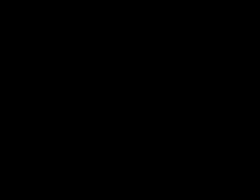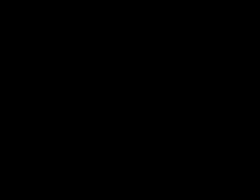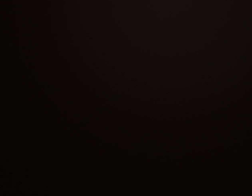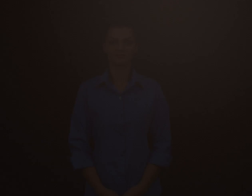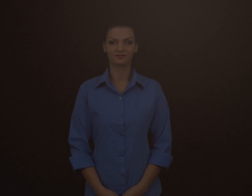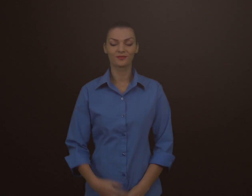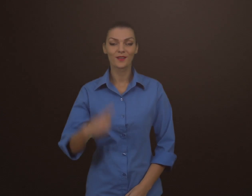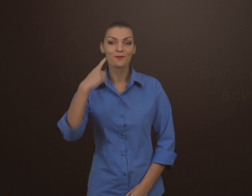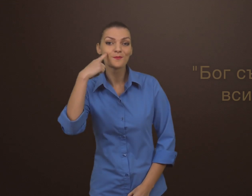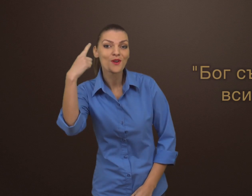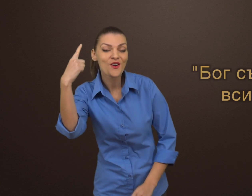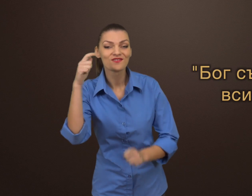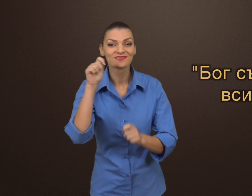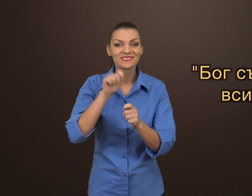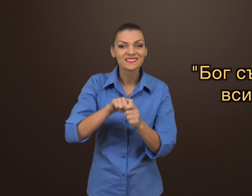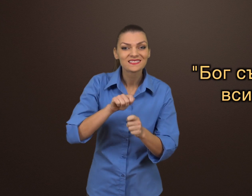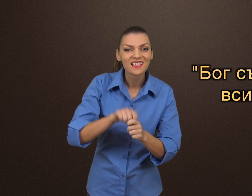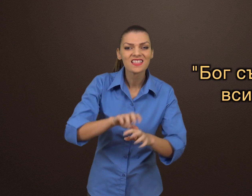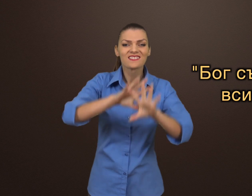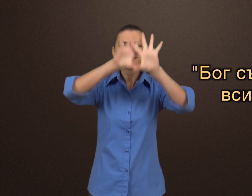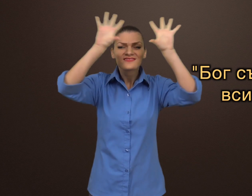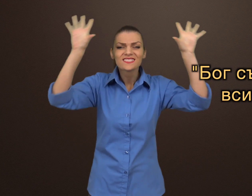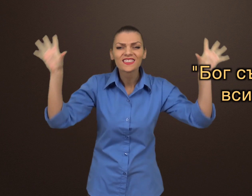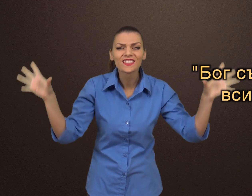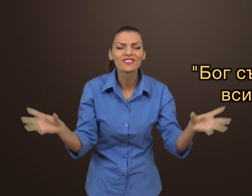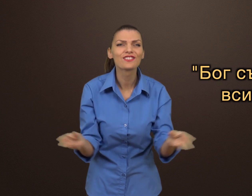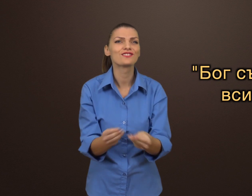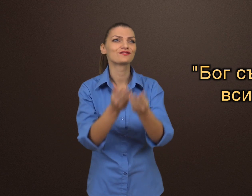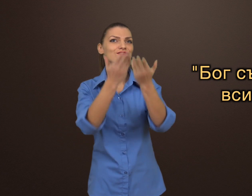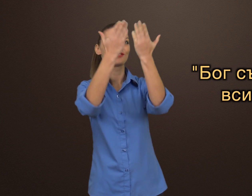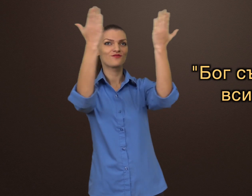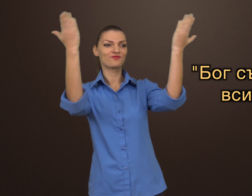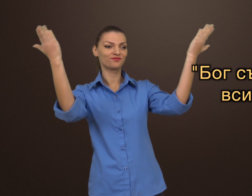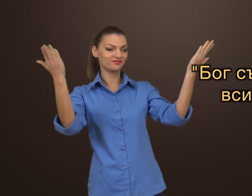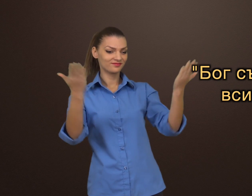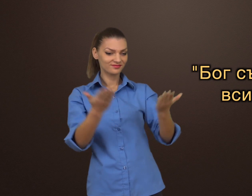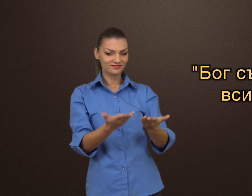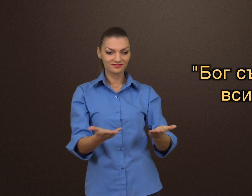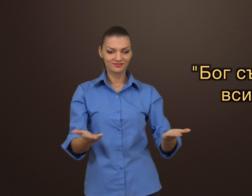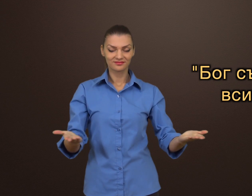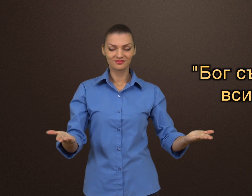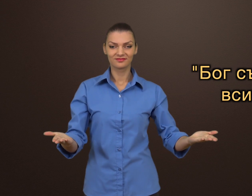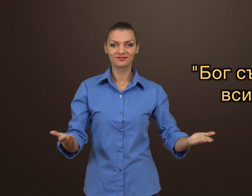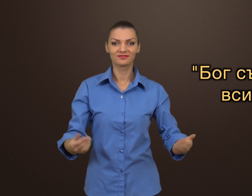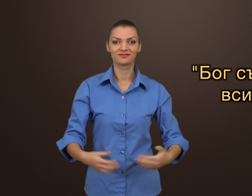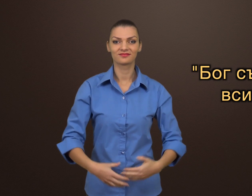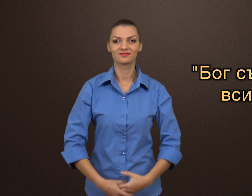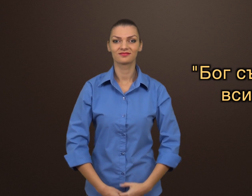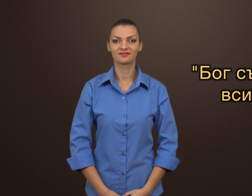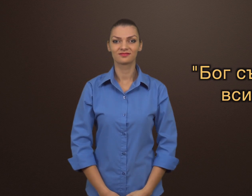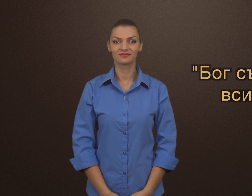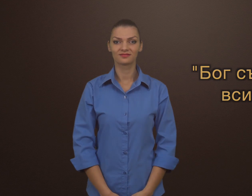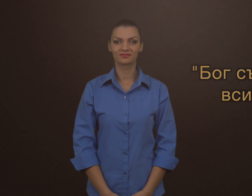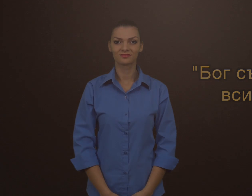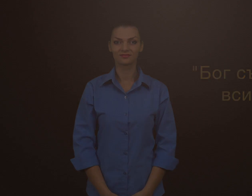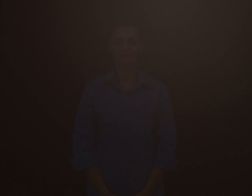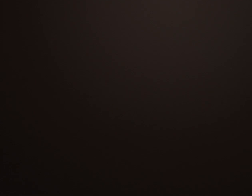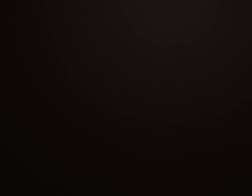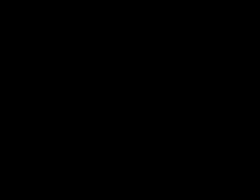God's creation (God made everything)